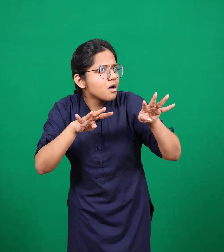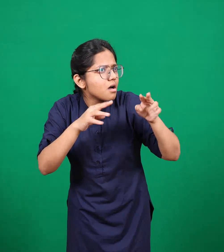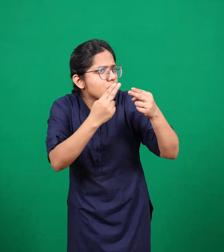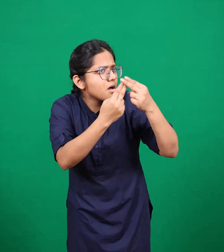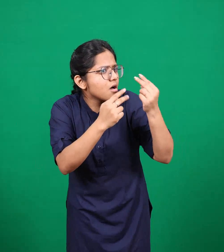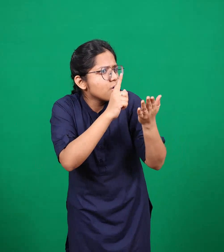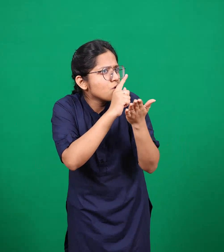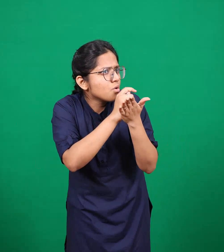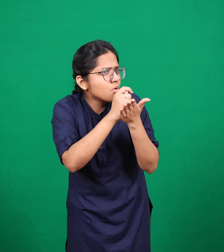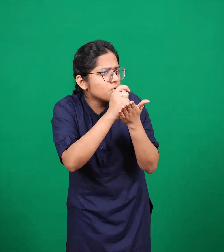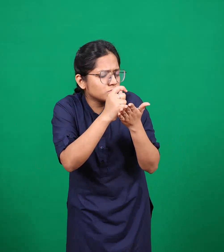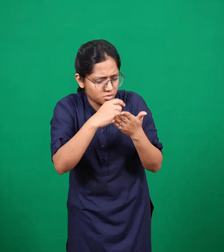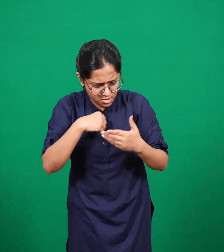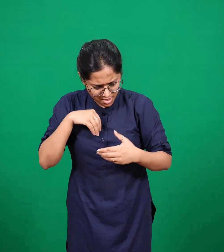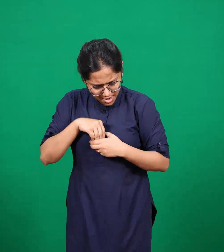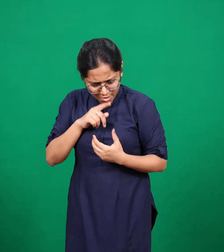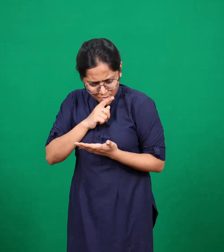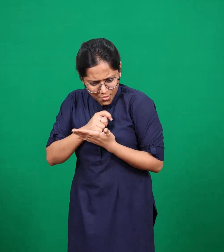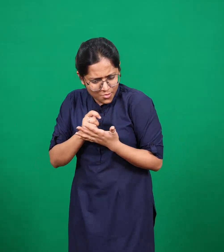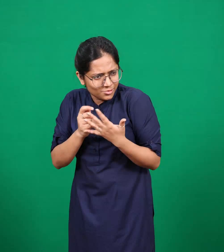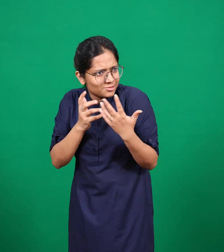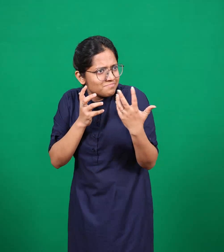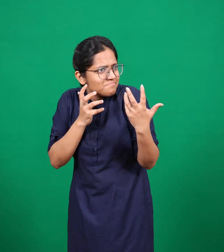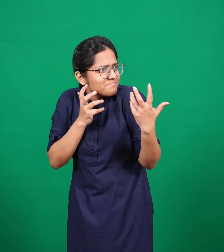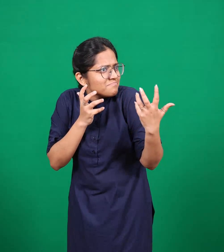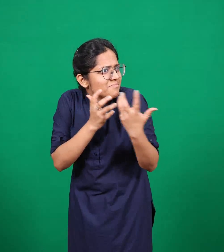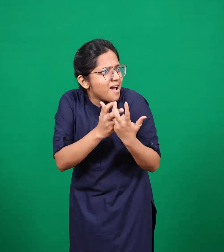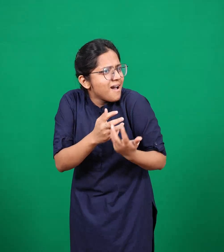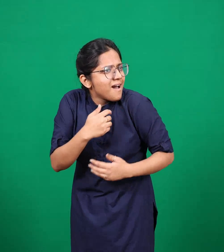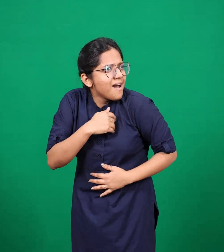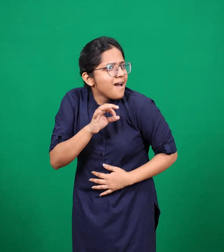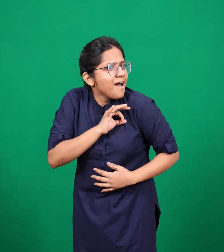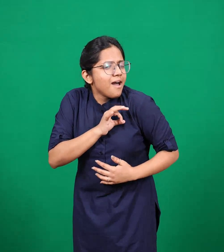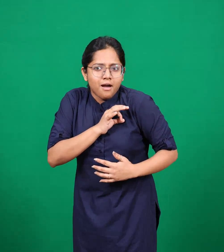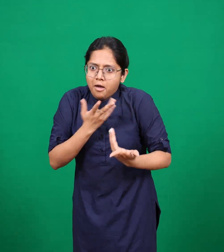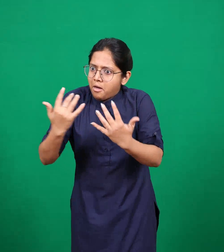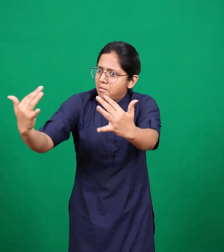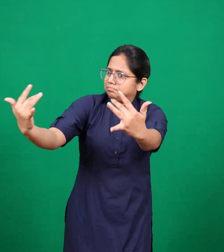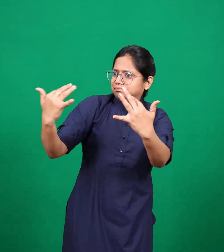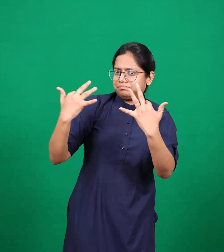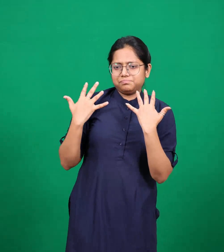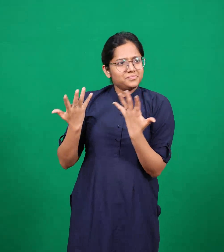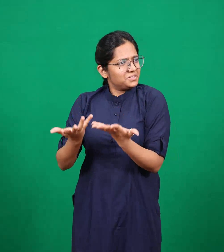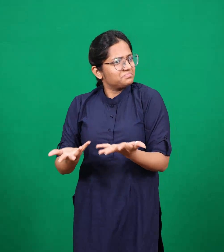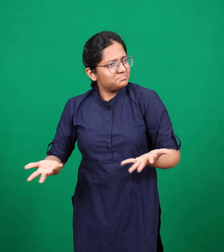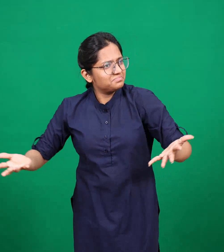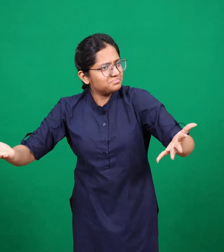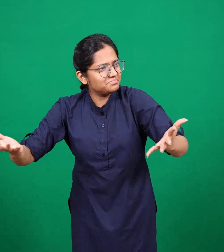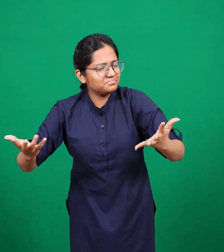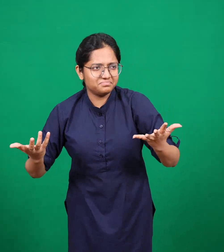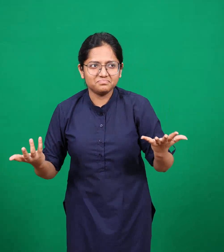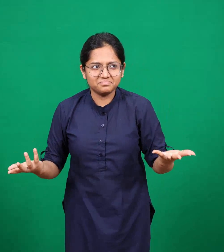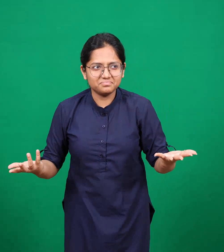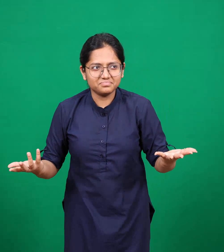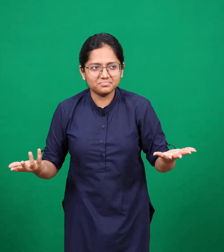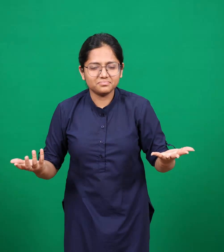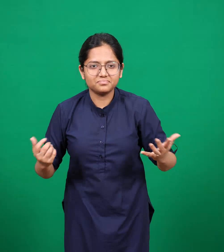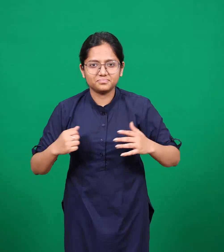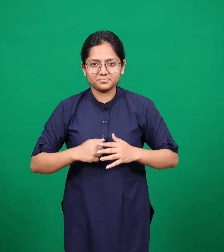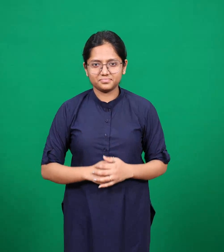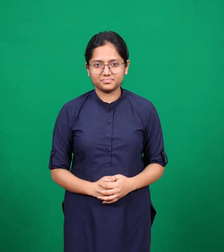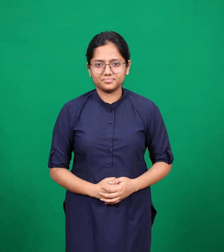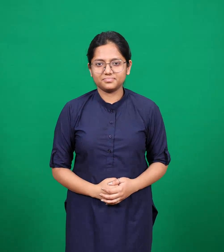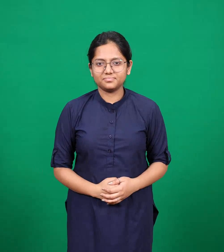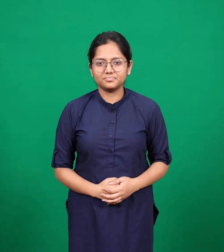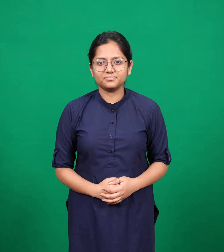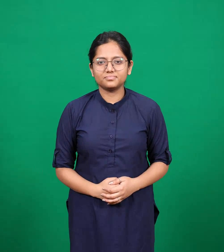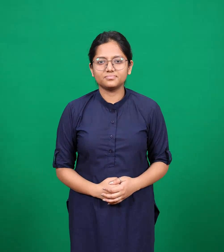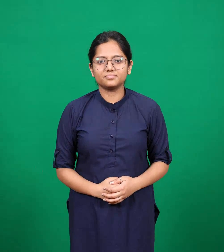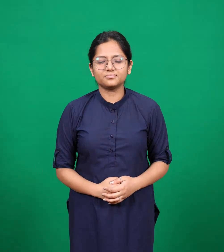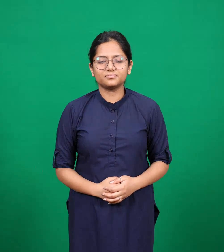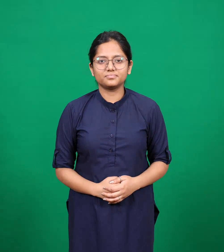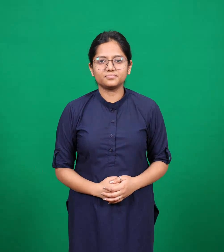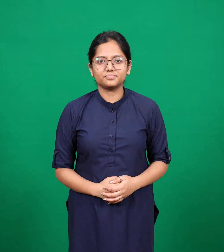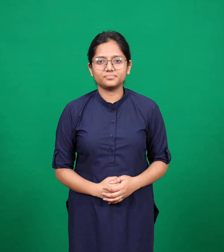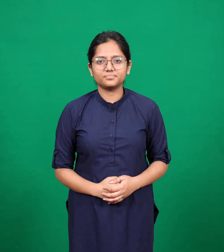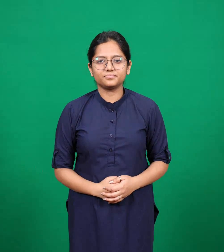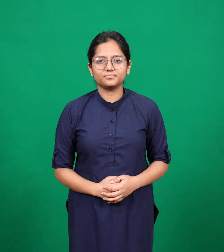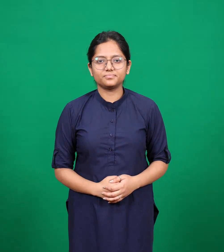Everyone who belongs to the truth listens to My voice."